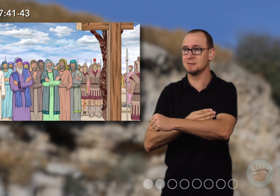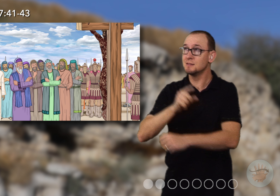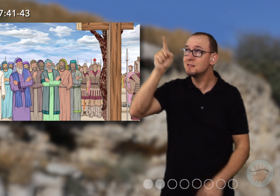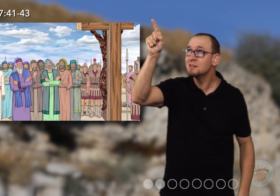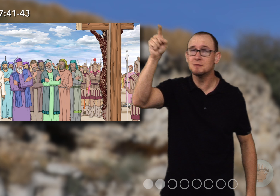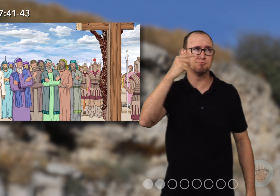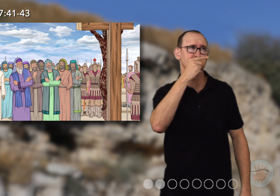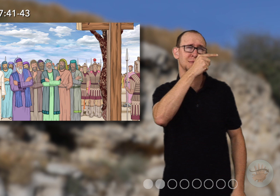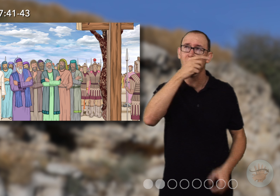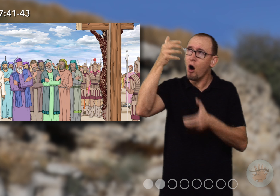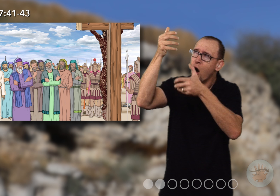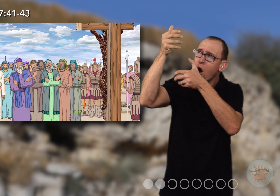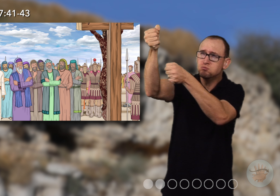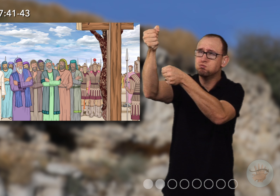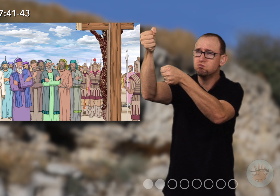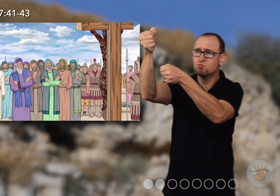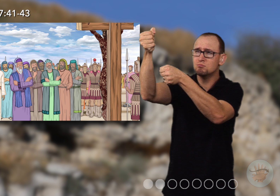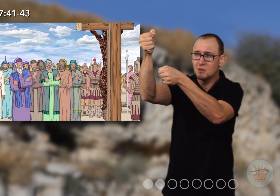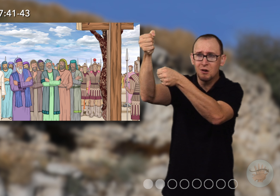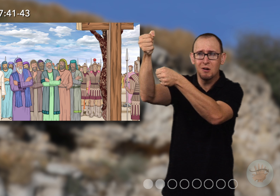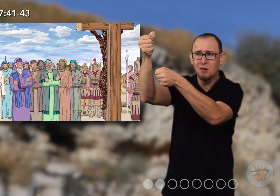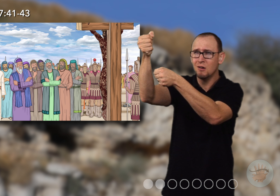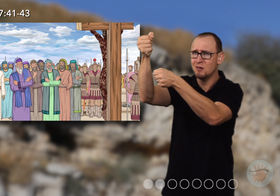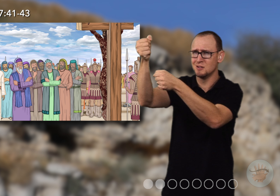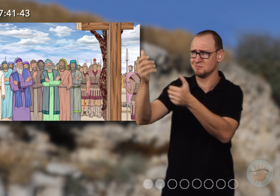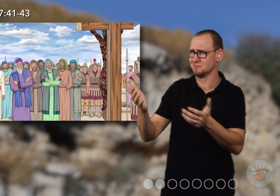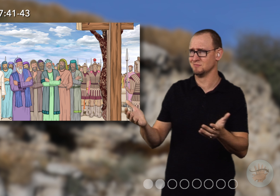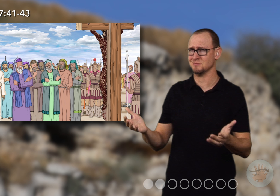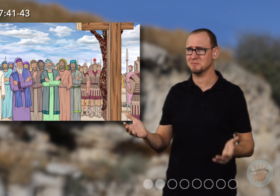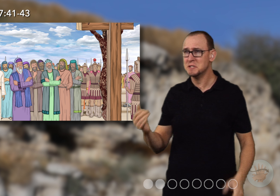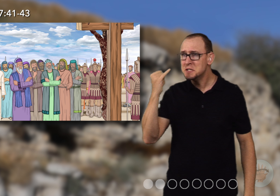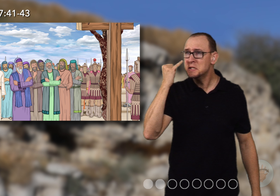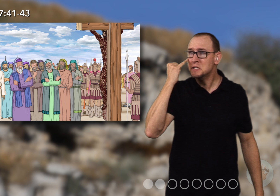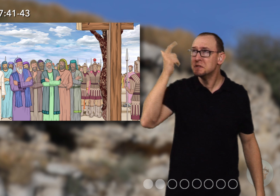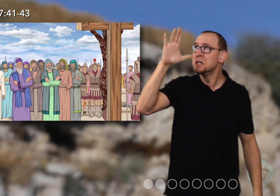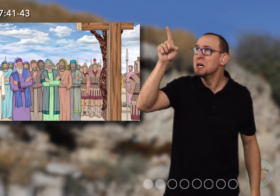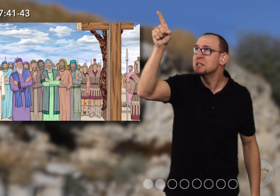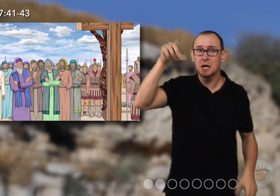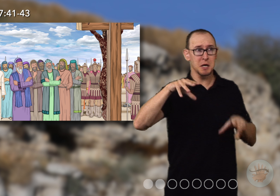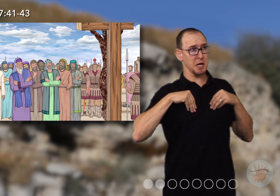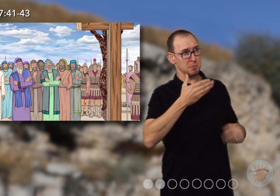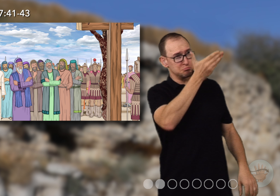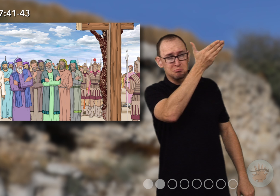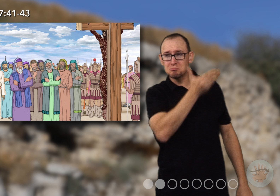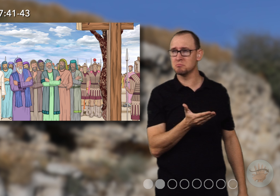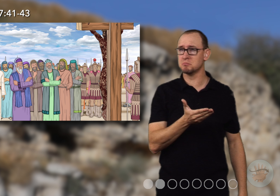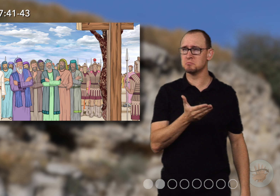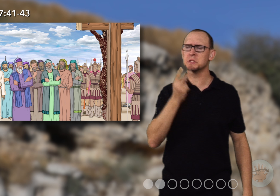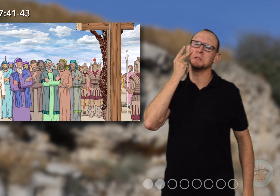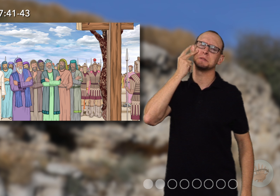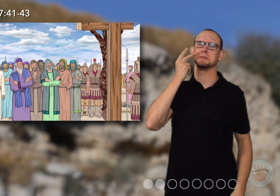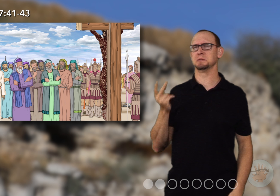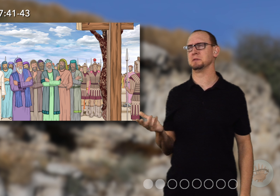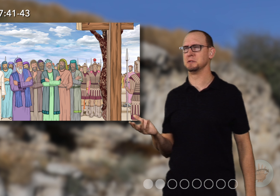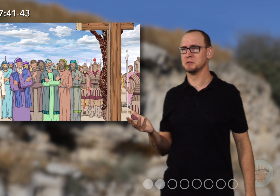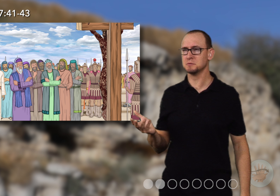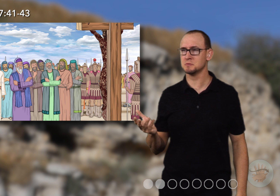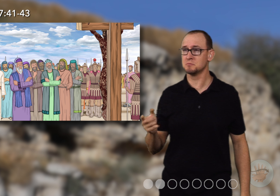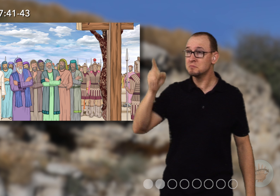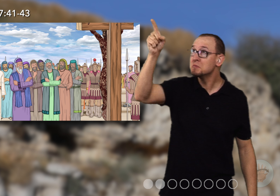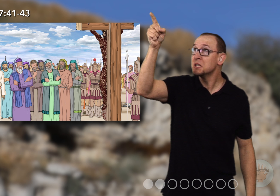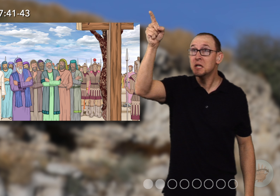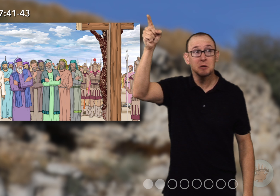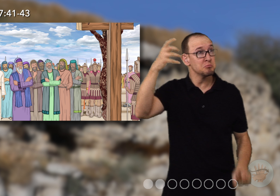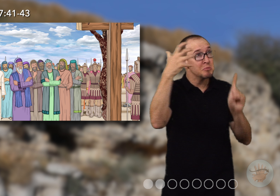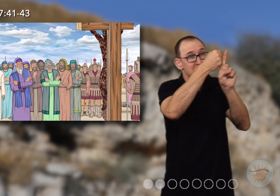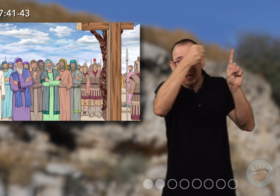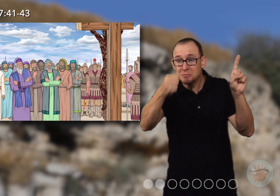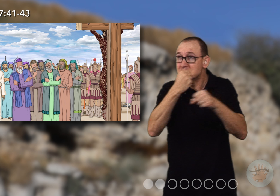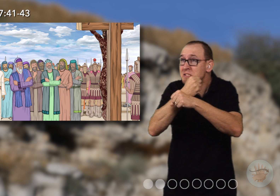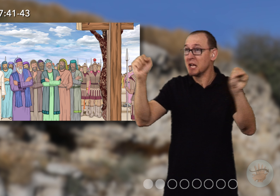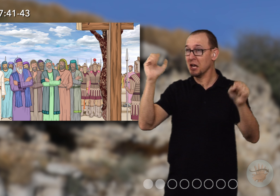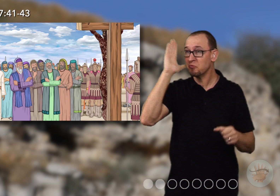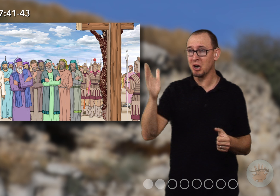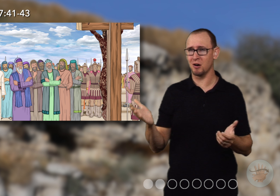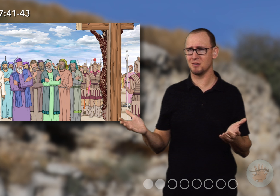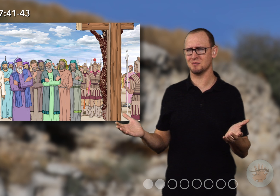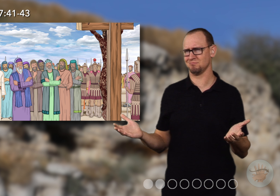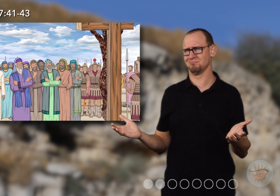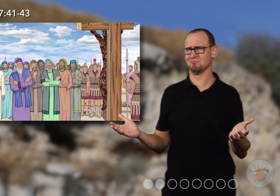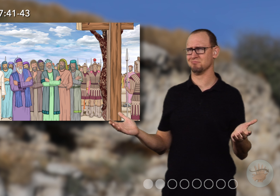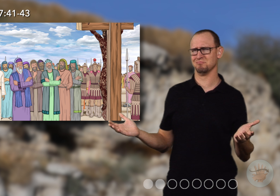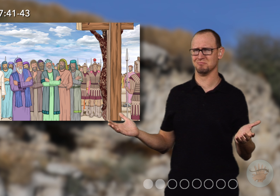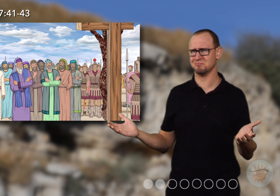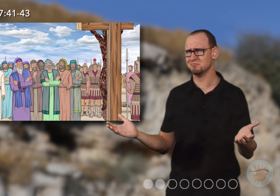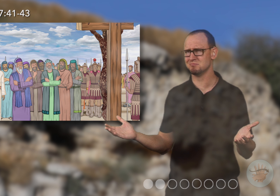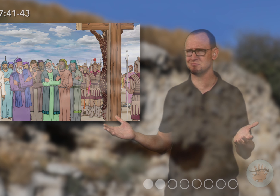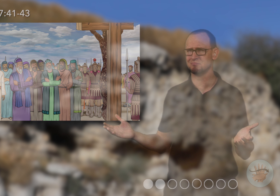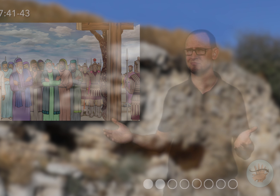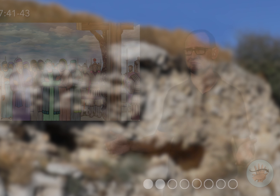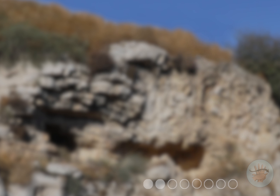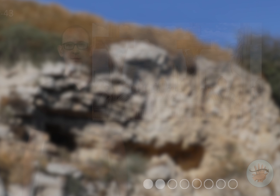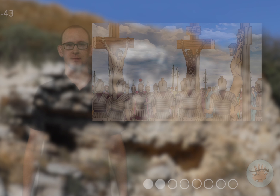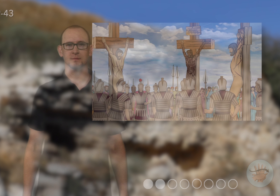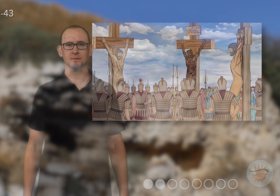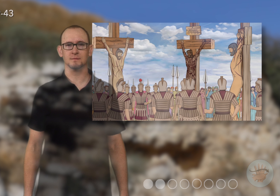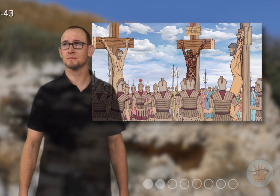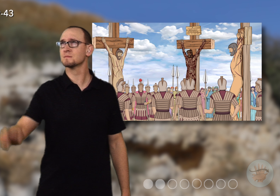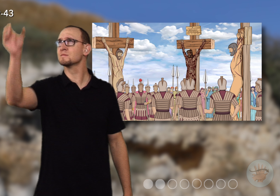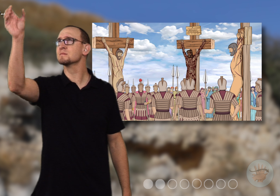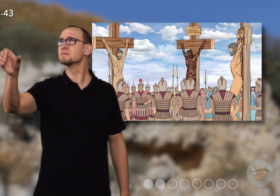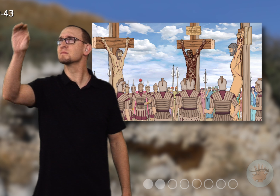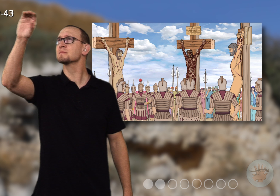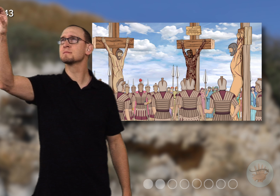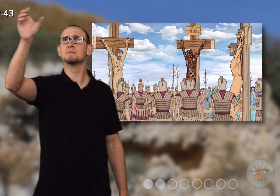Let God deliver Him now if He wants Him. For He said, ‘I am the Son of God.’”